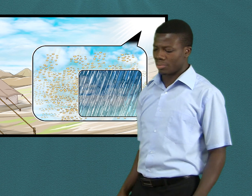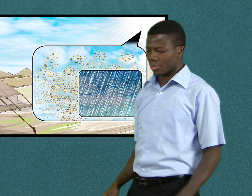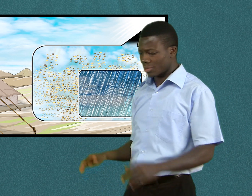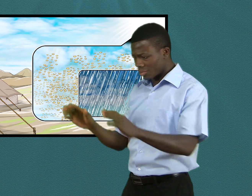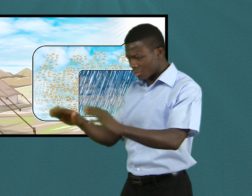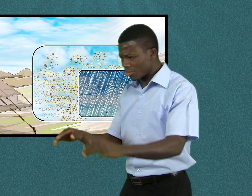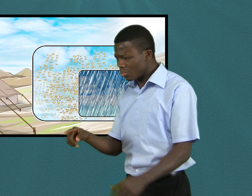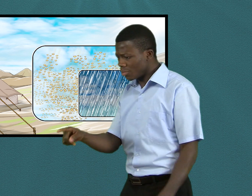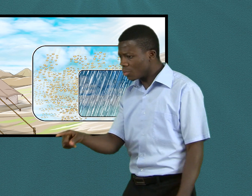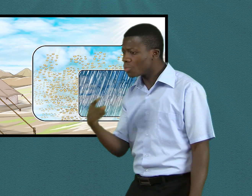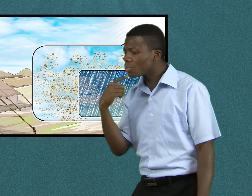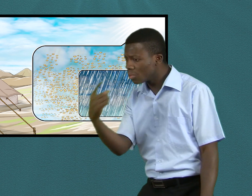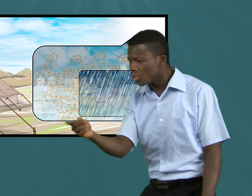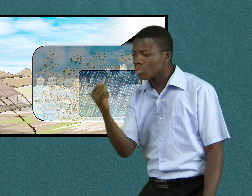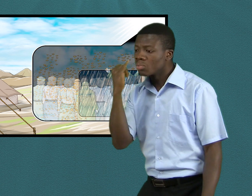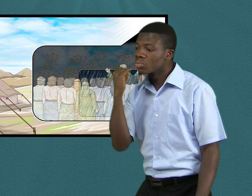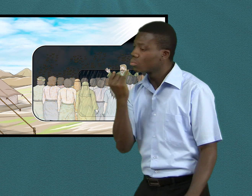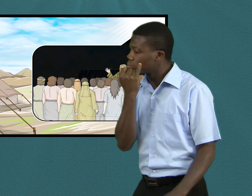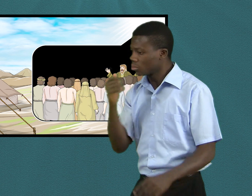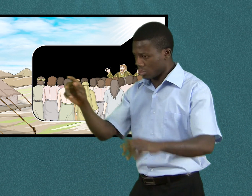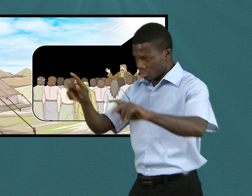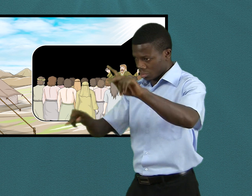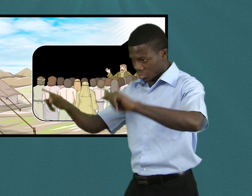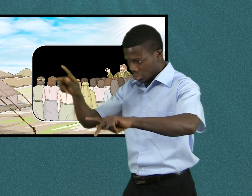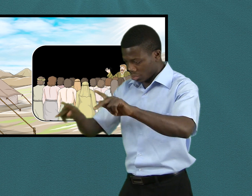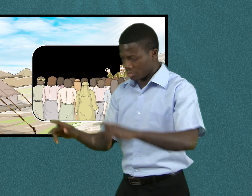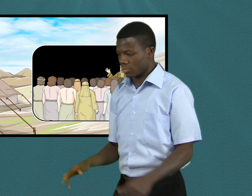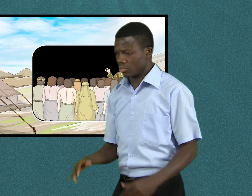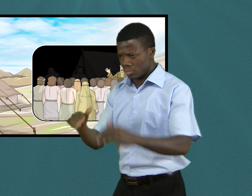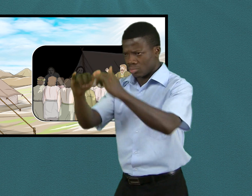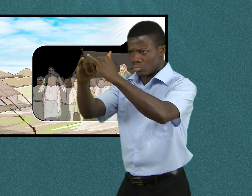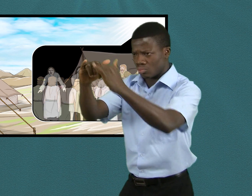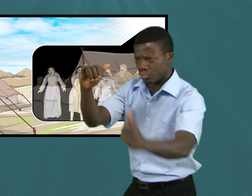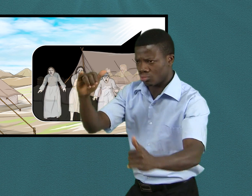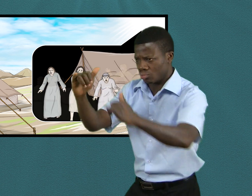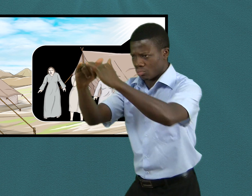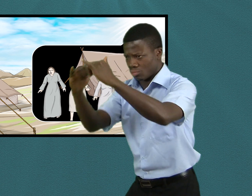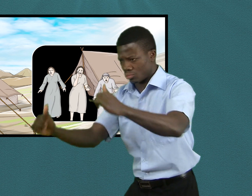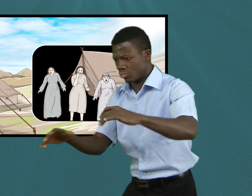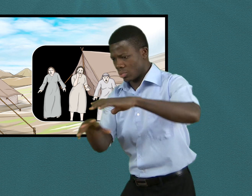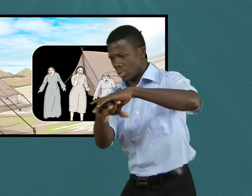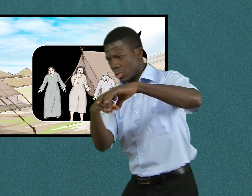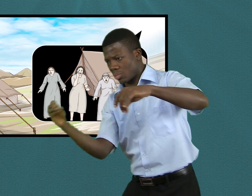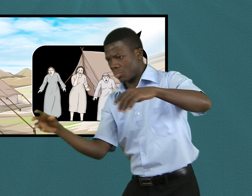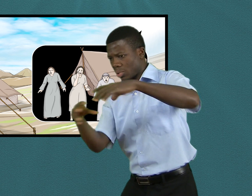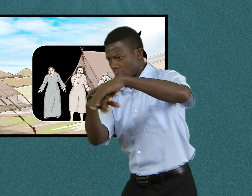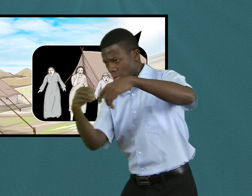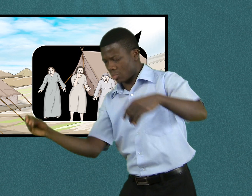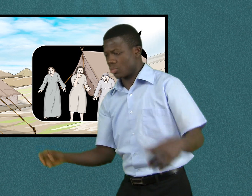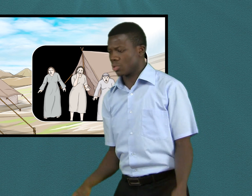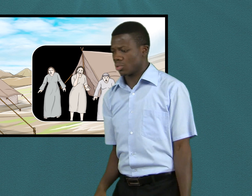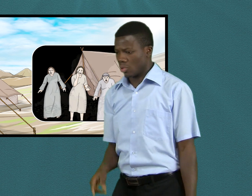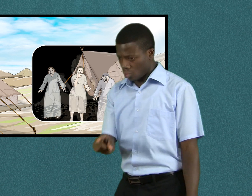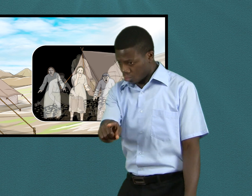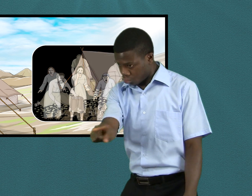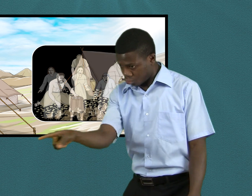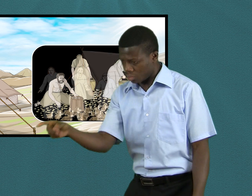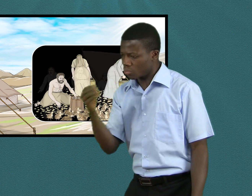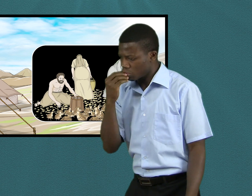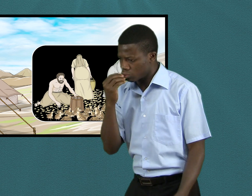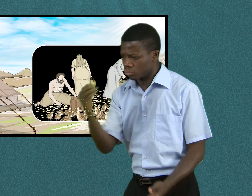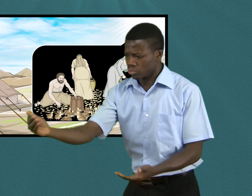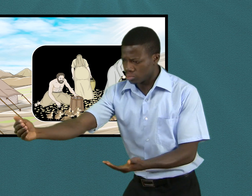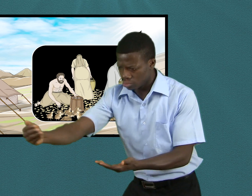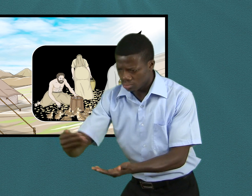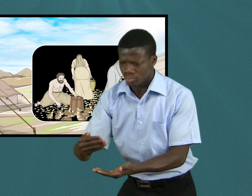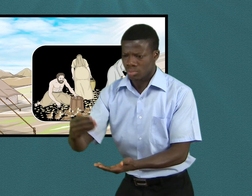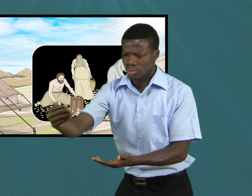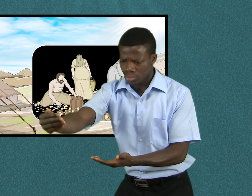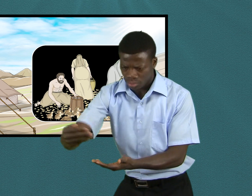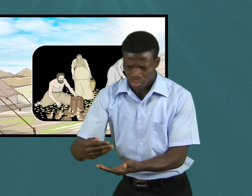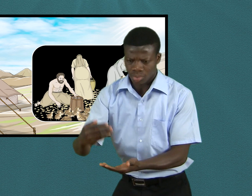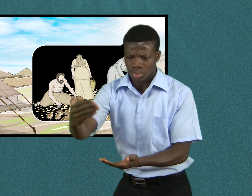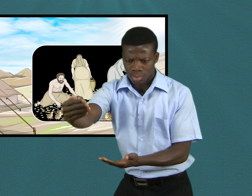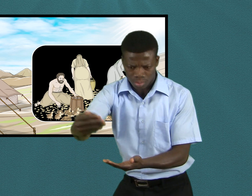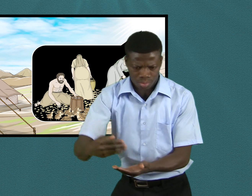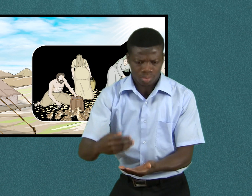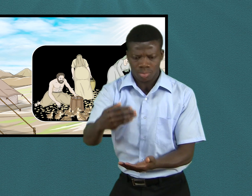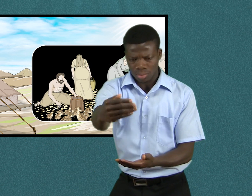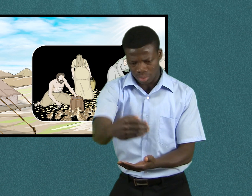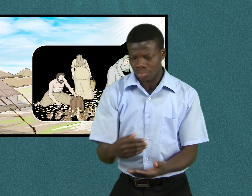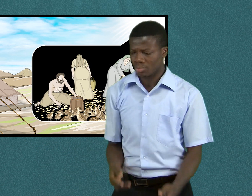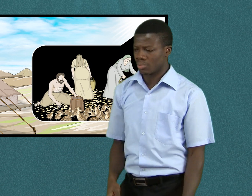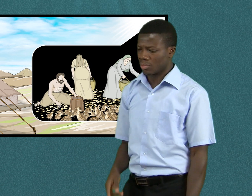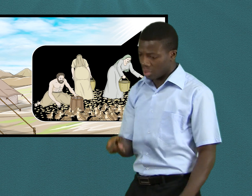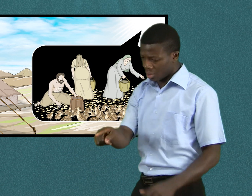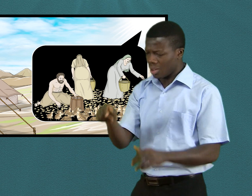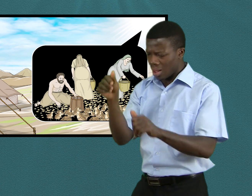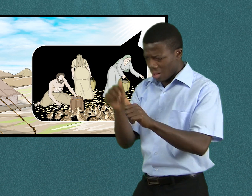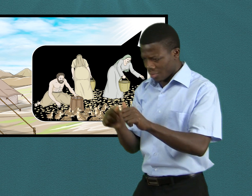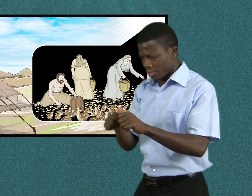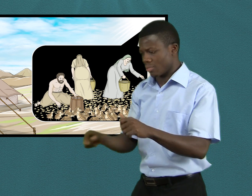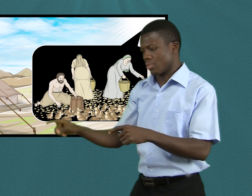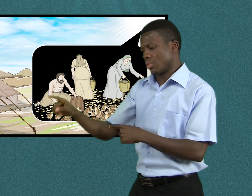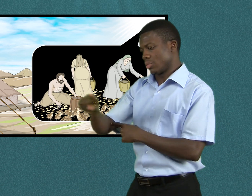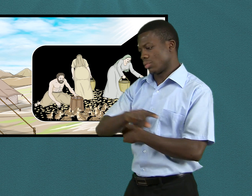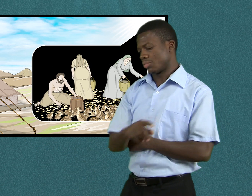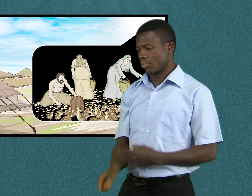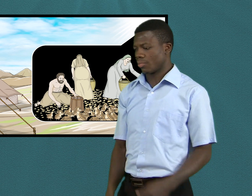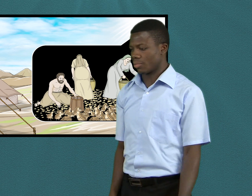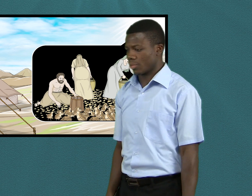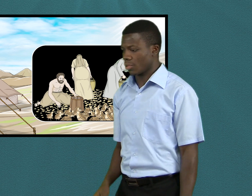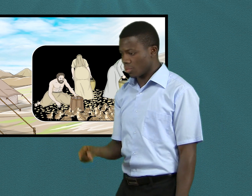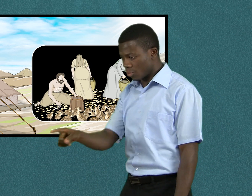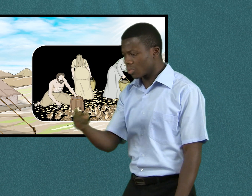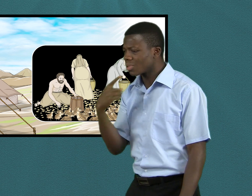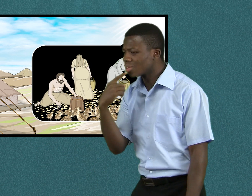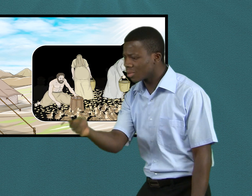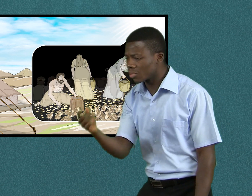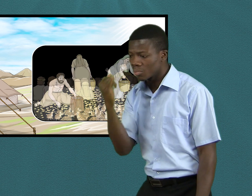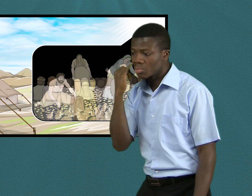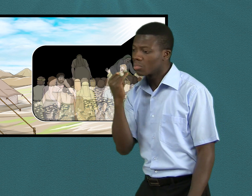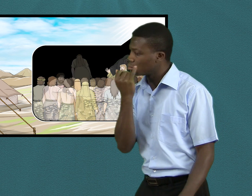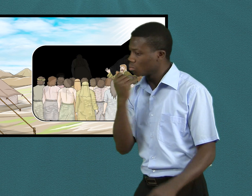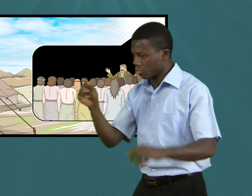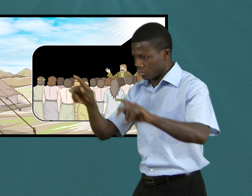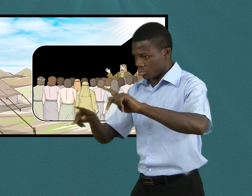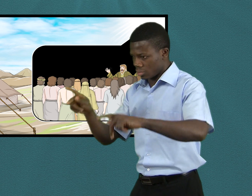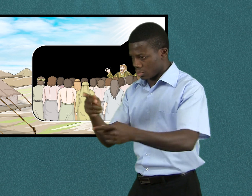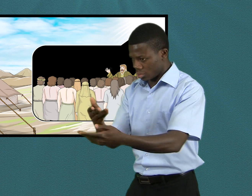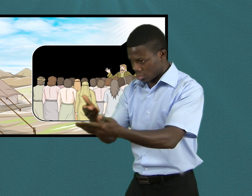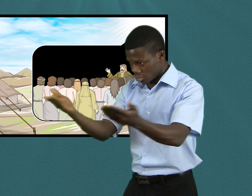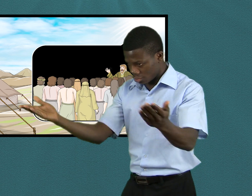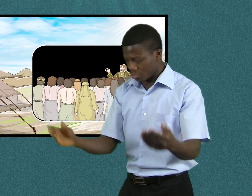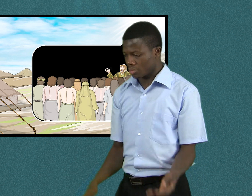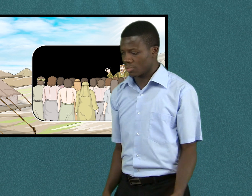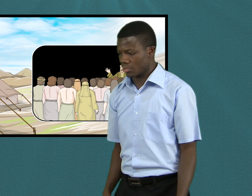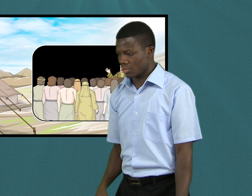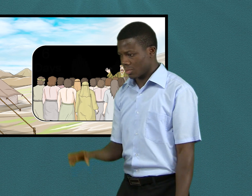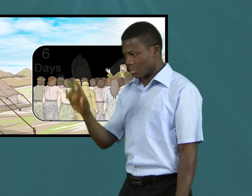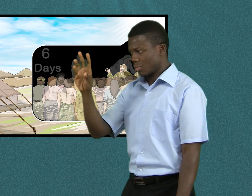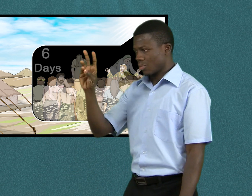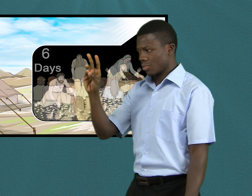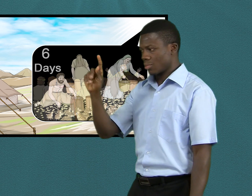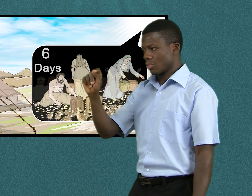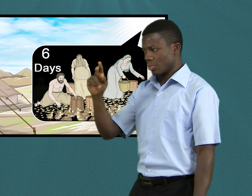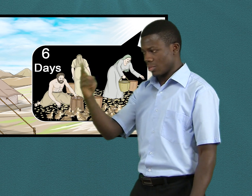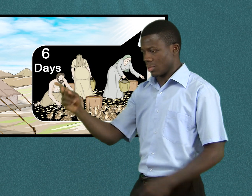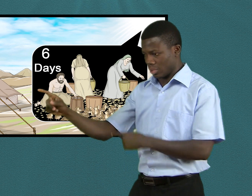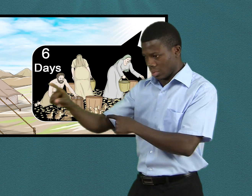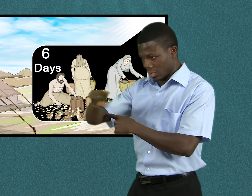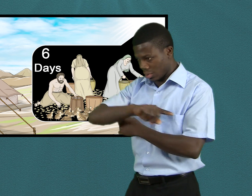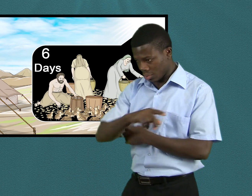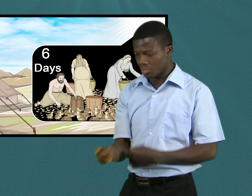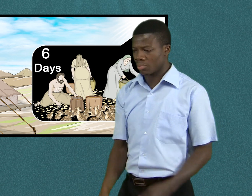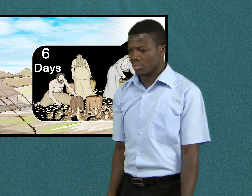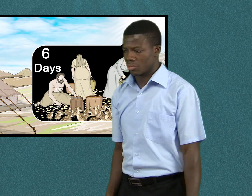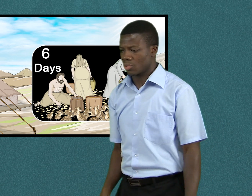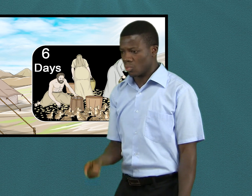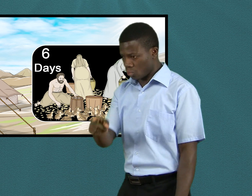Each day the people are to go out and gather enough for that day. In this way I will test whether or not they will follow My instructions.